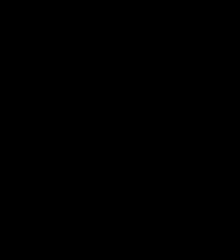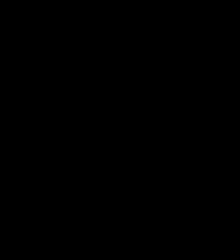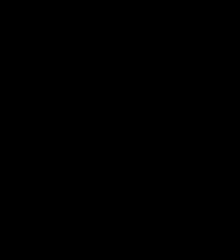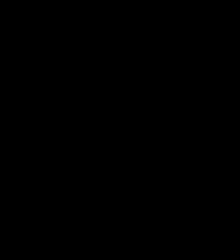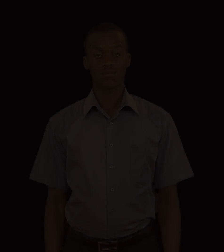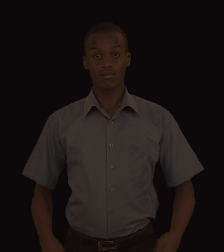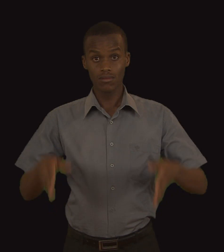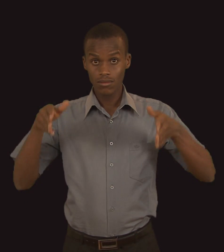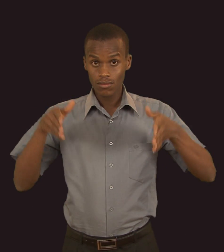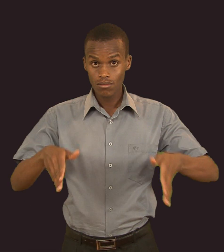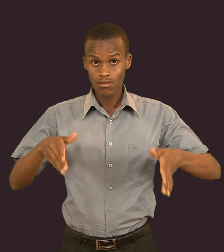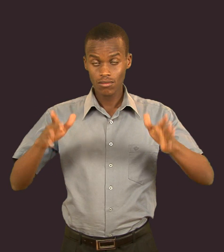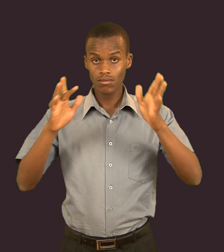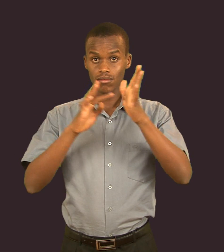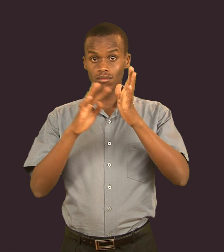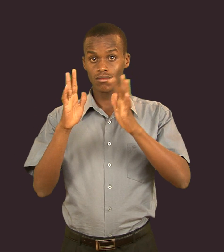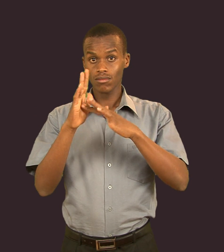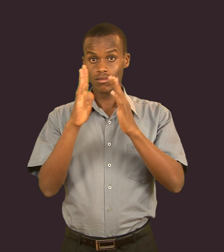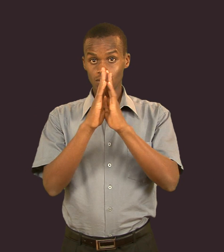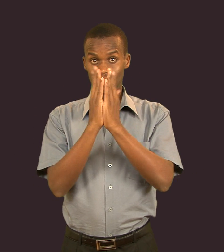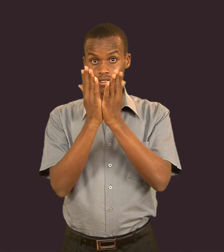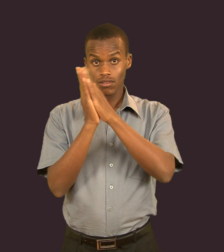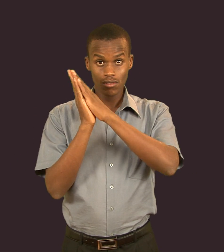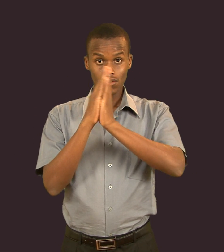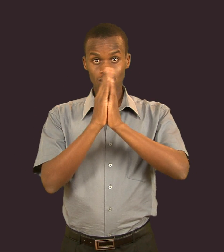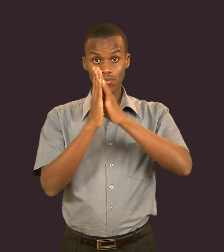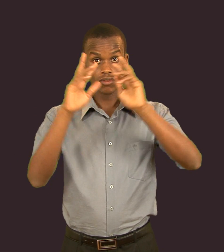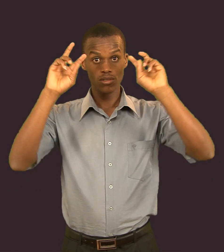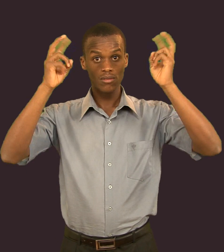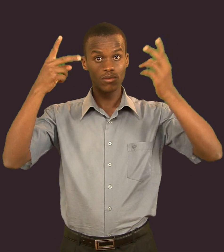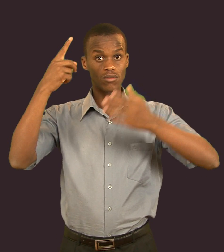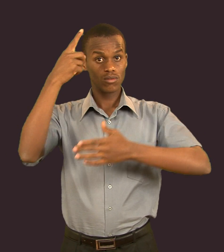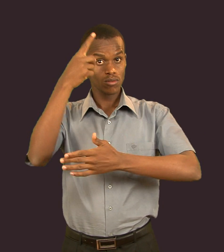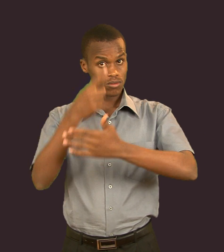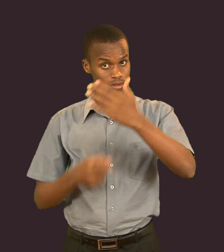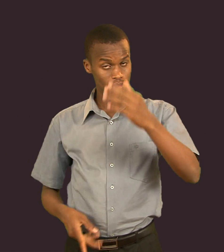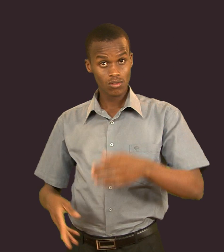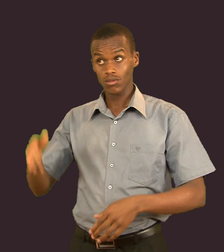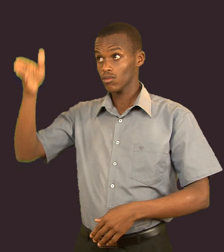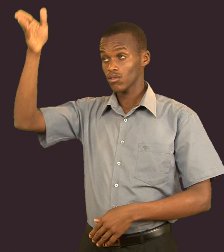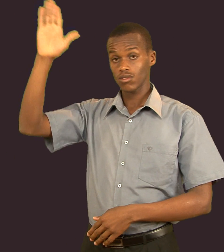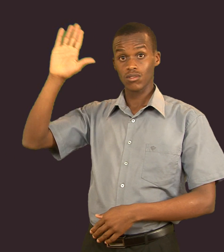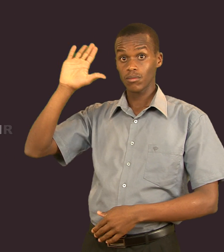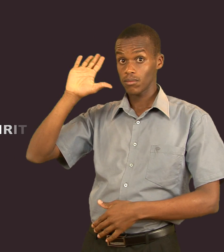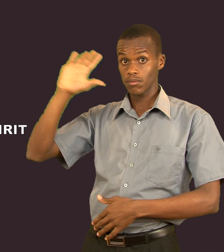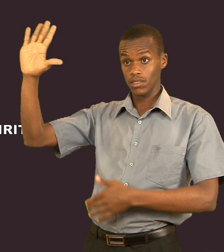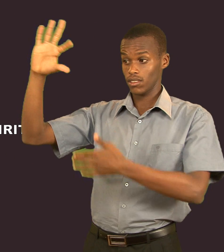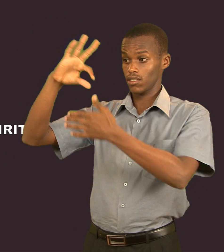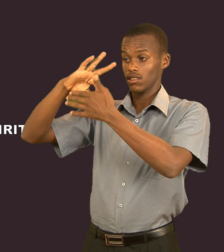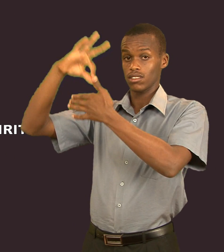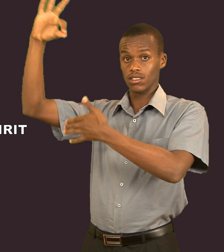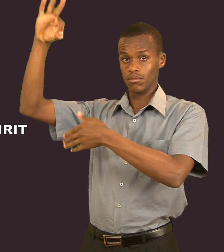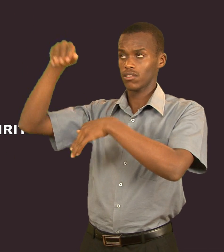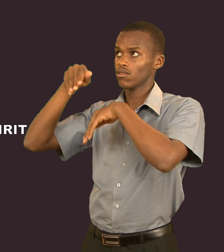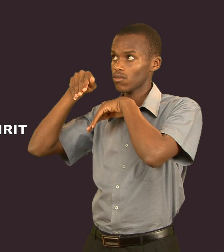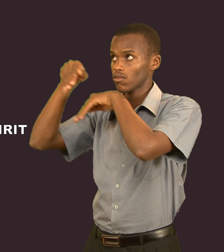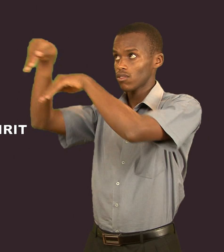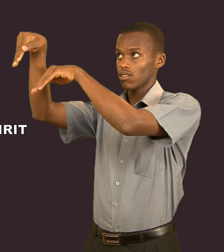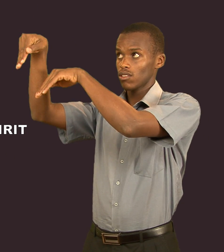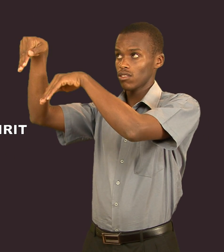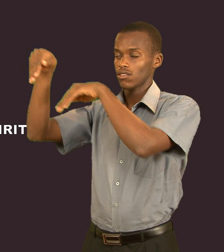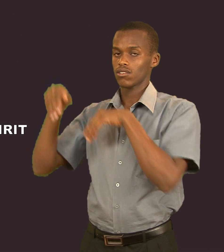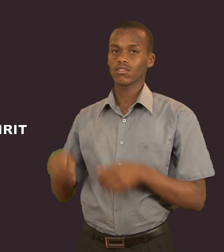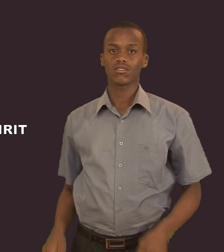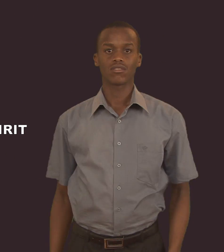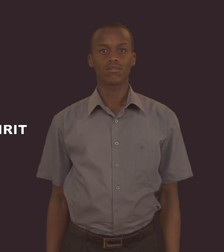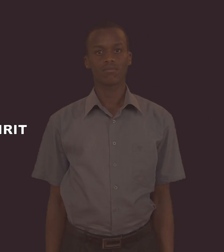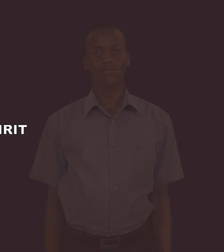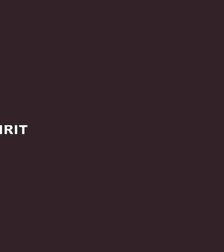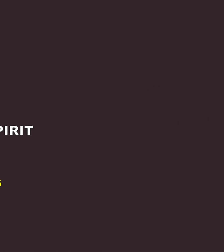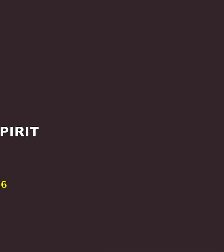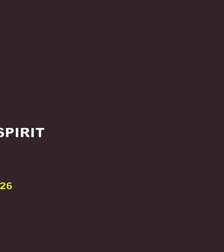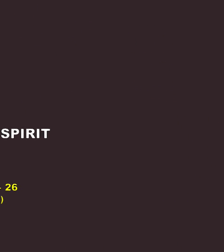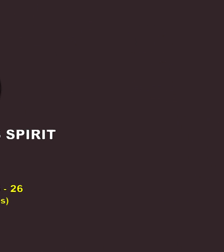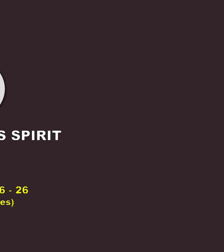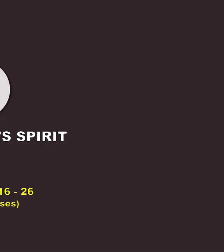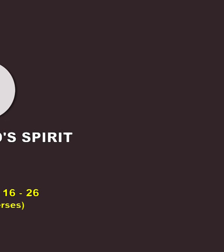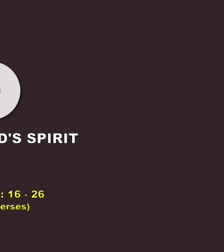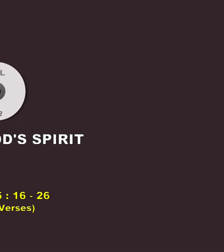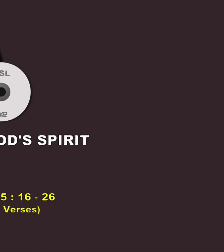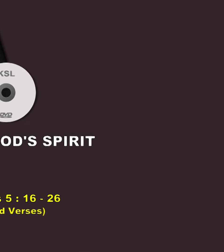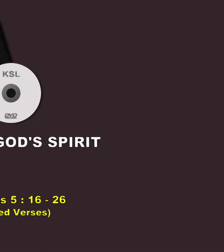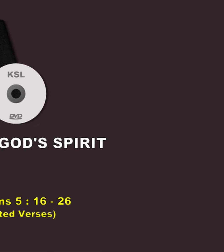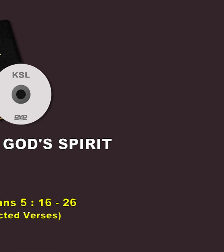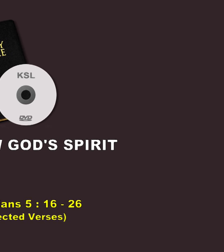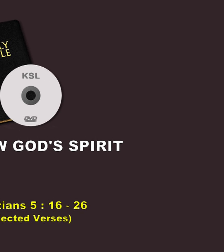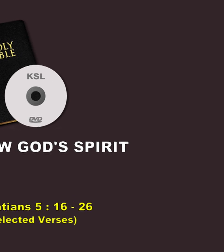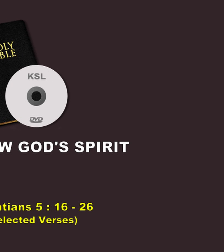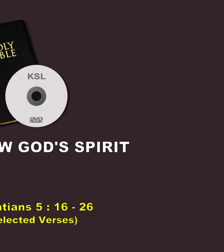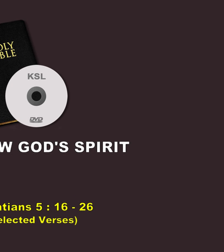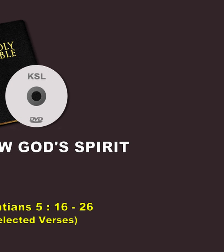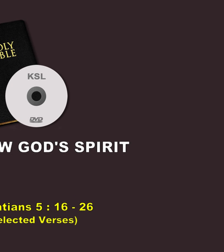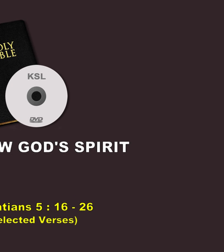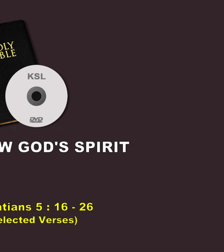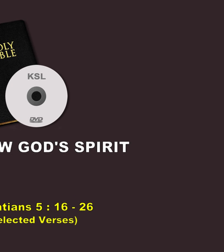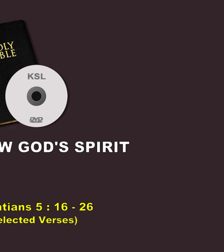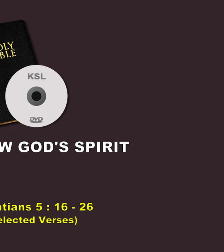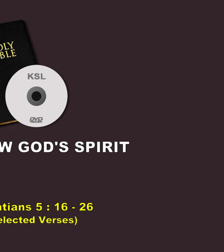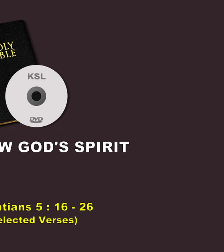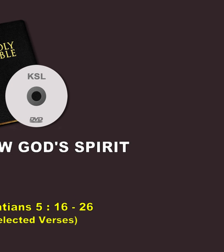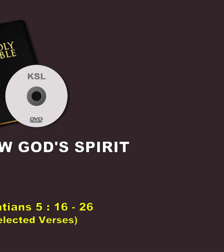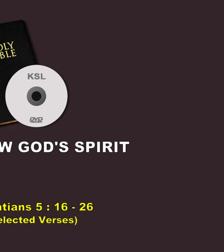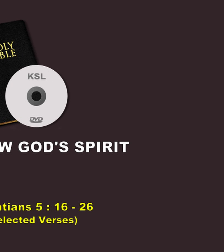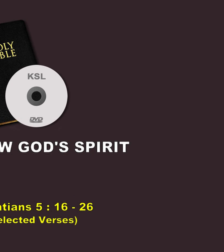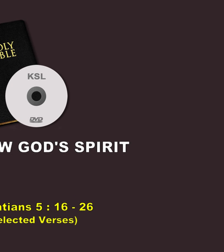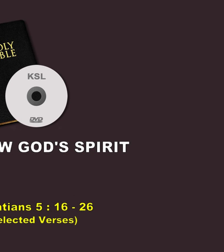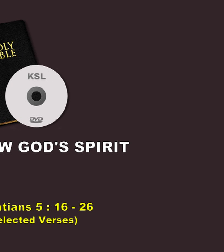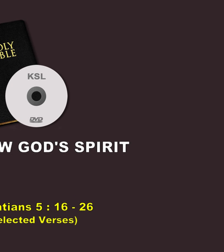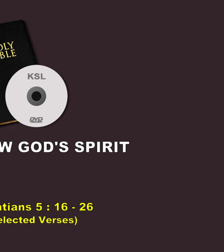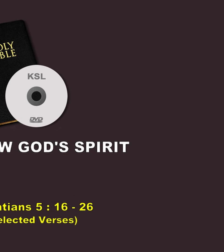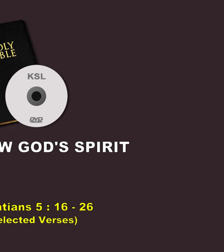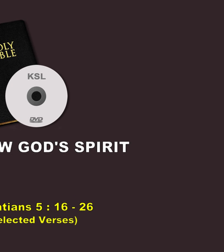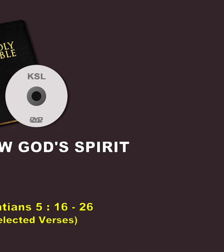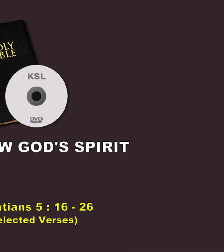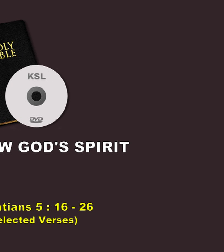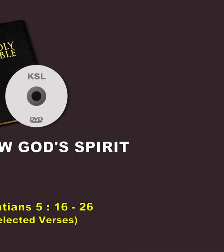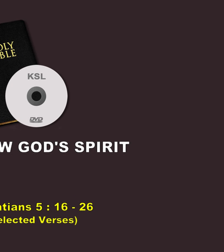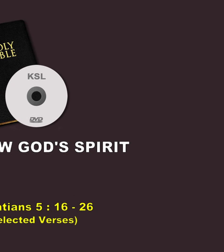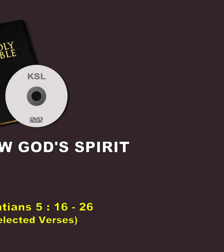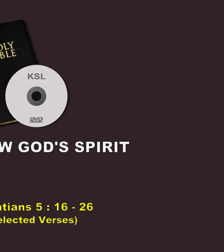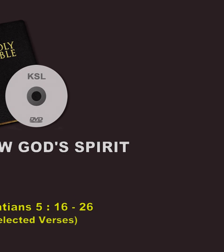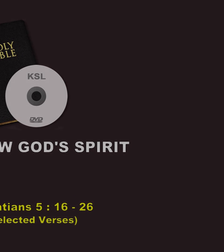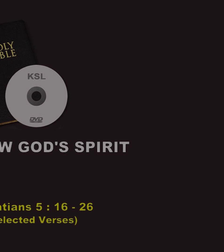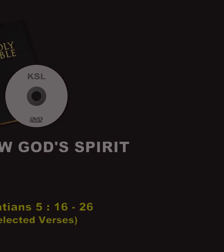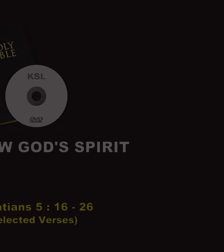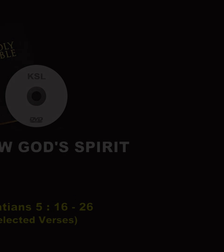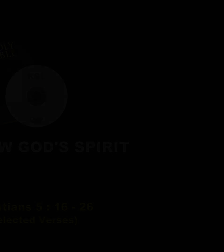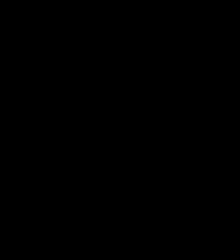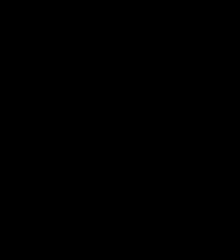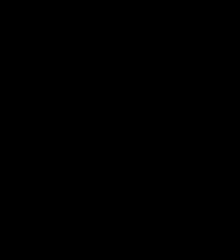Follow God's Spirit